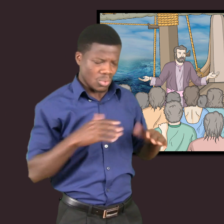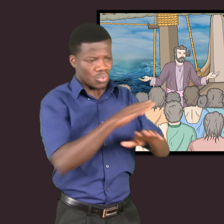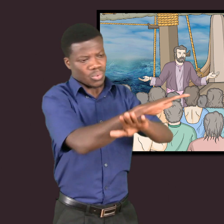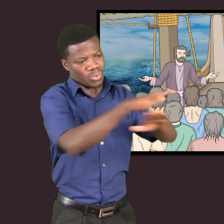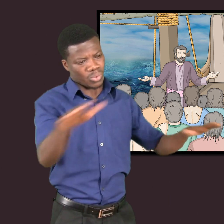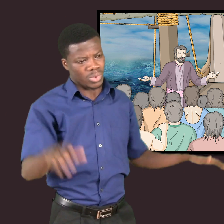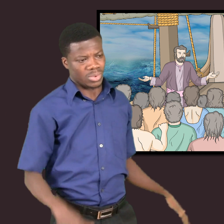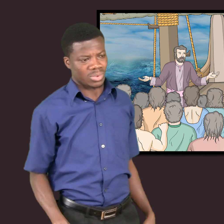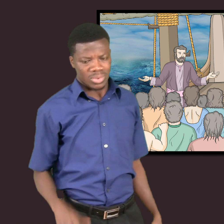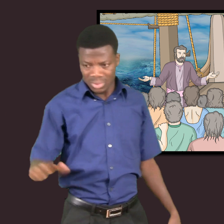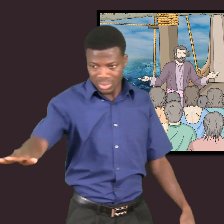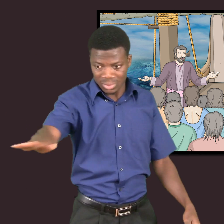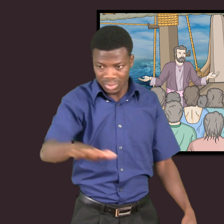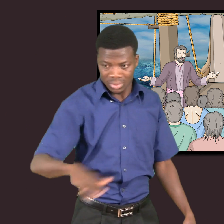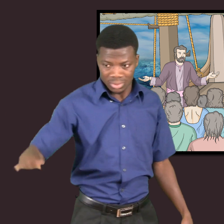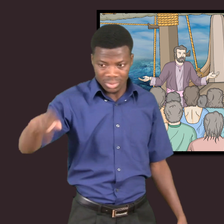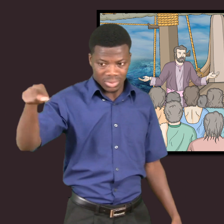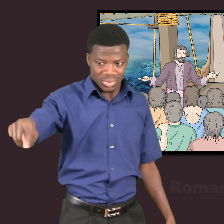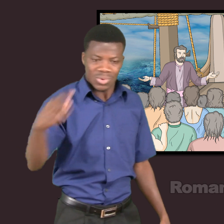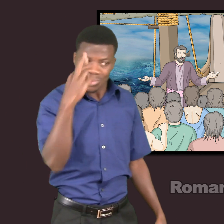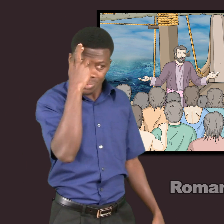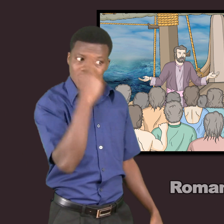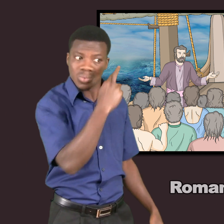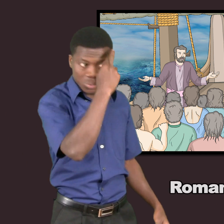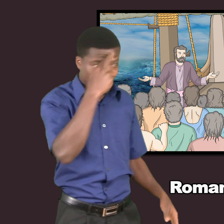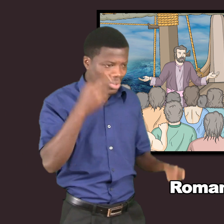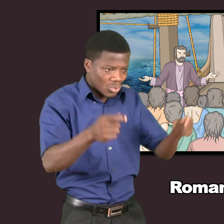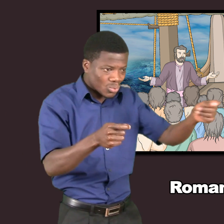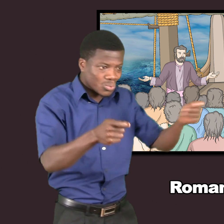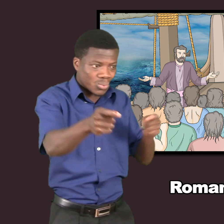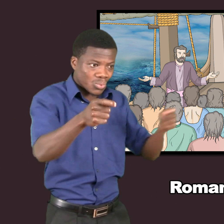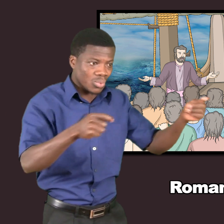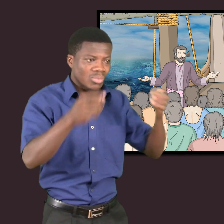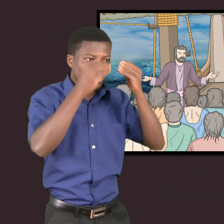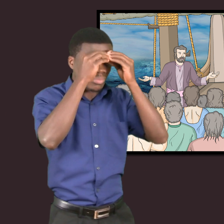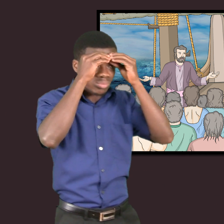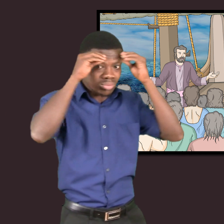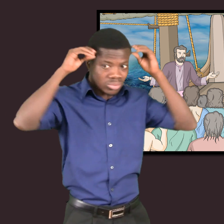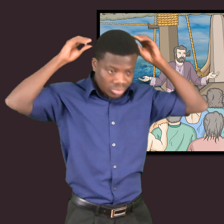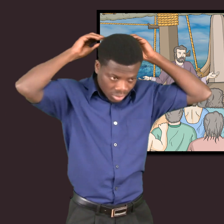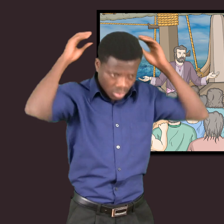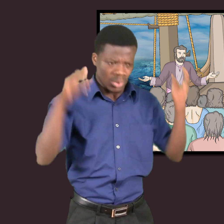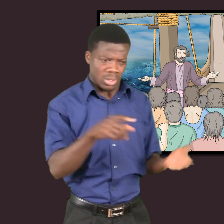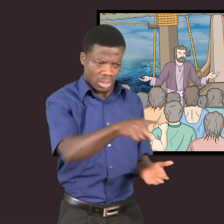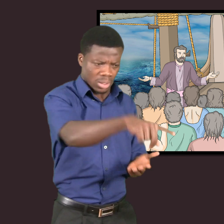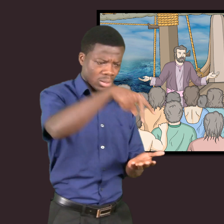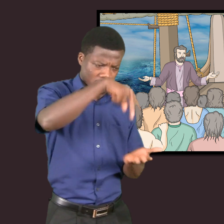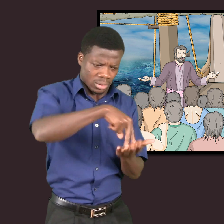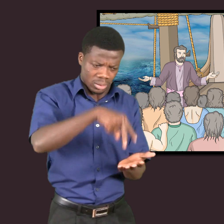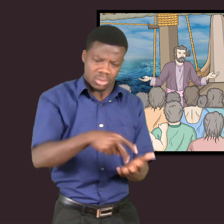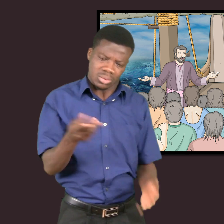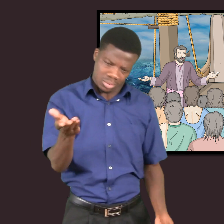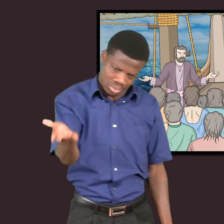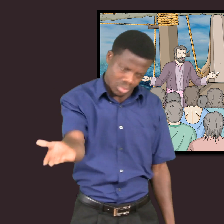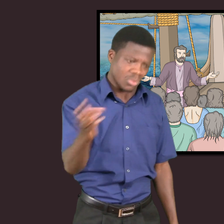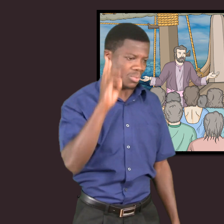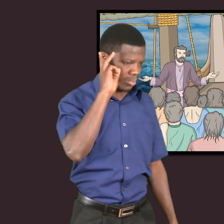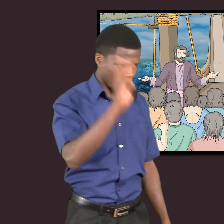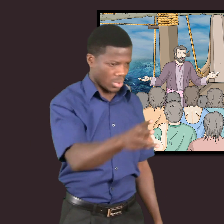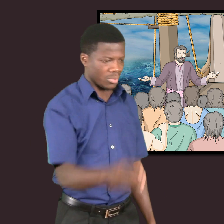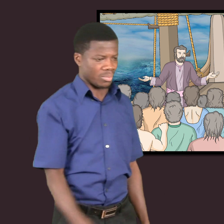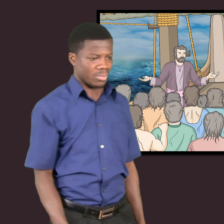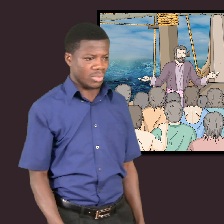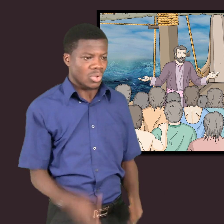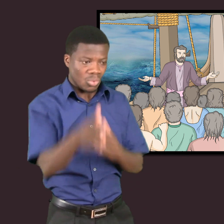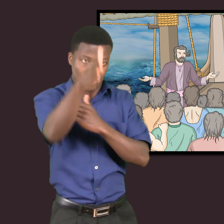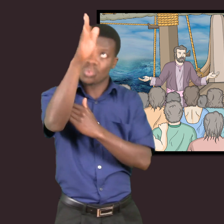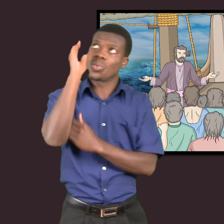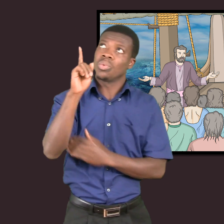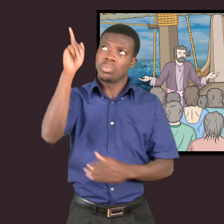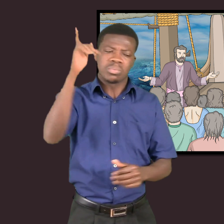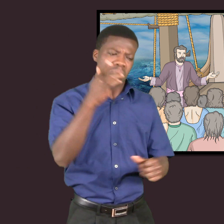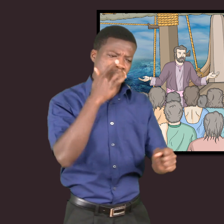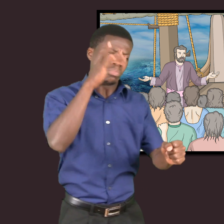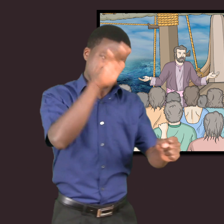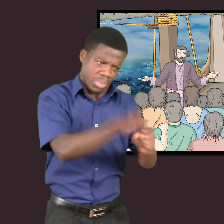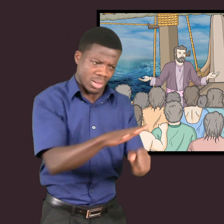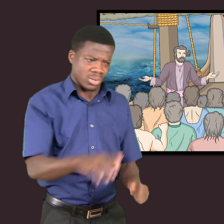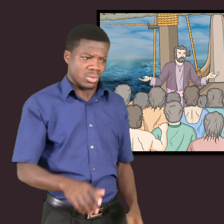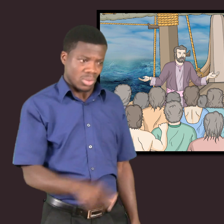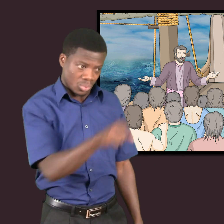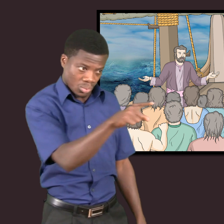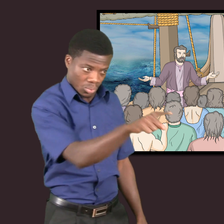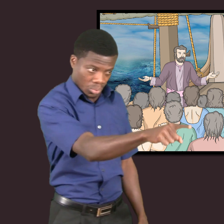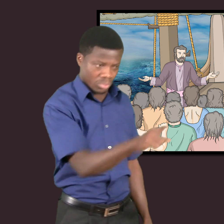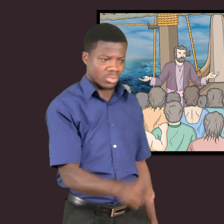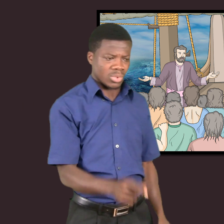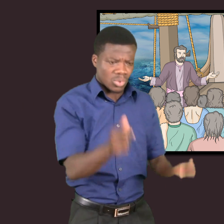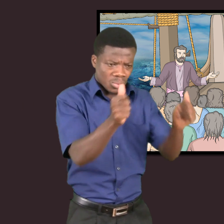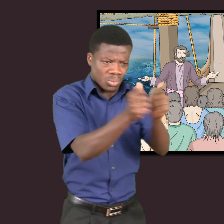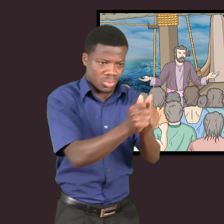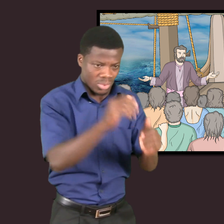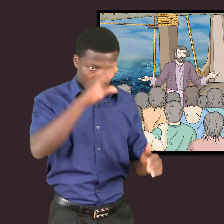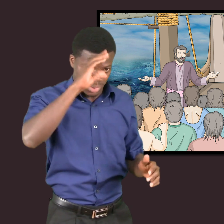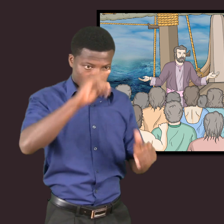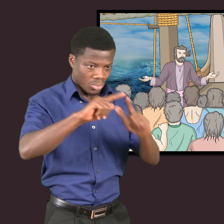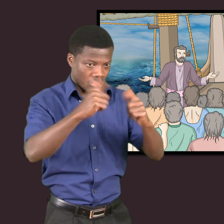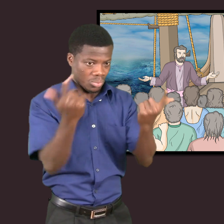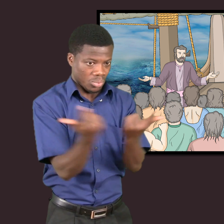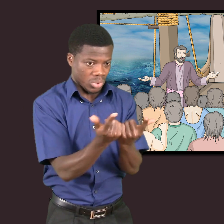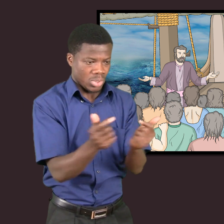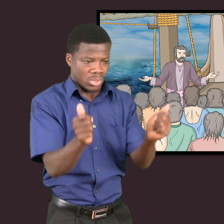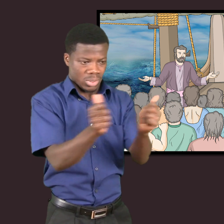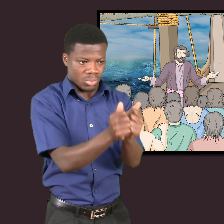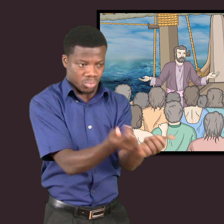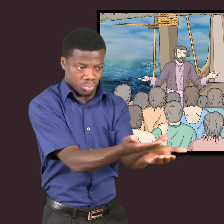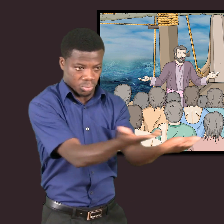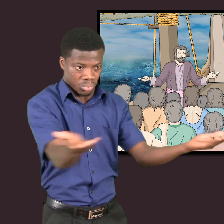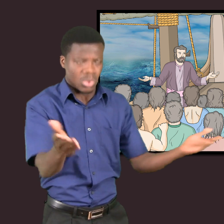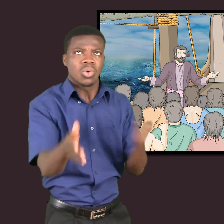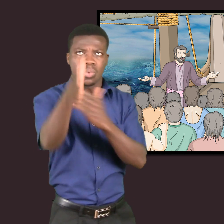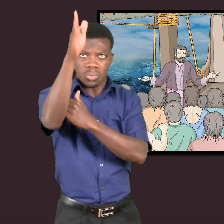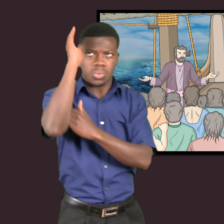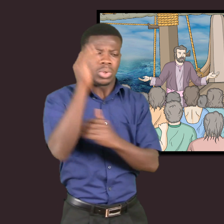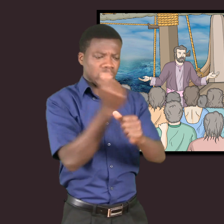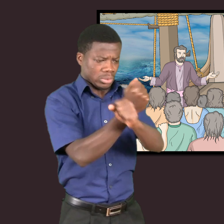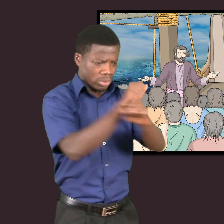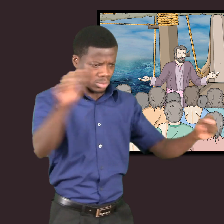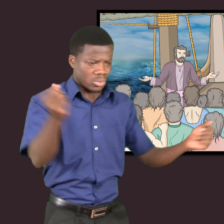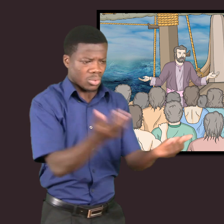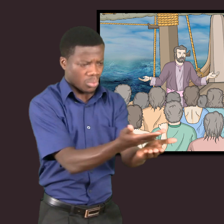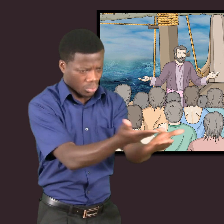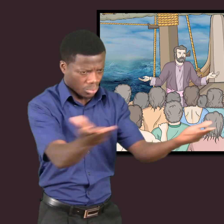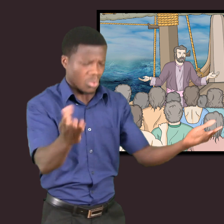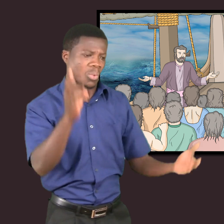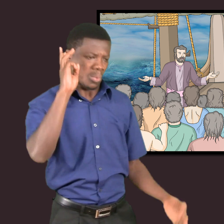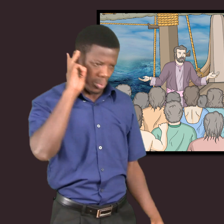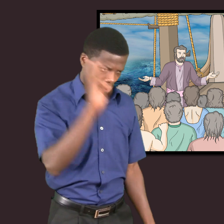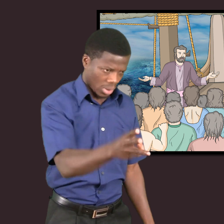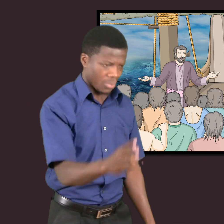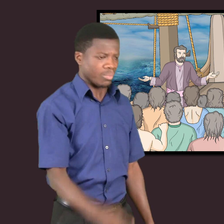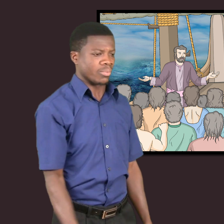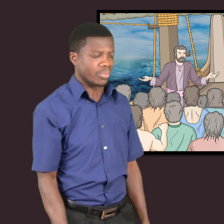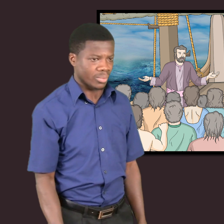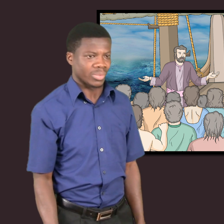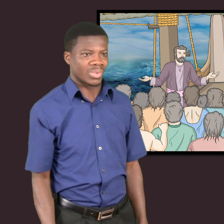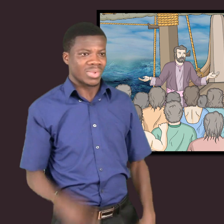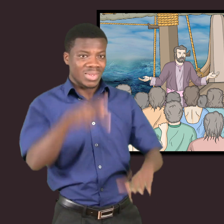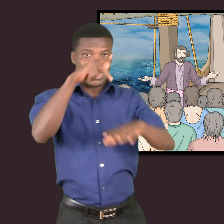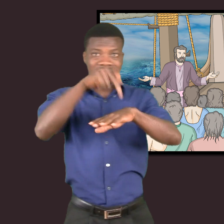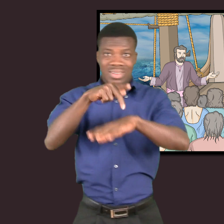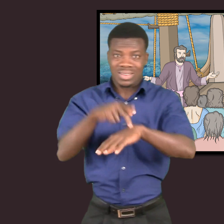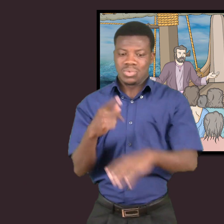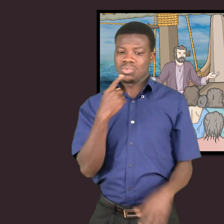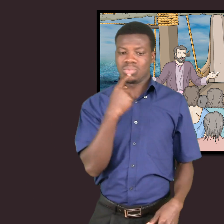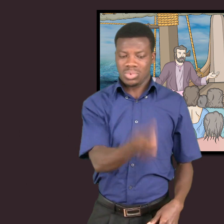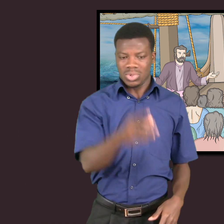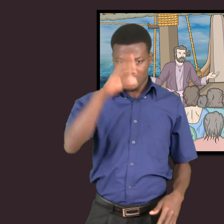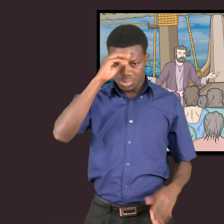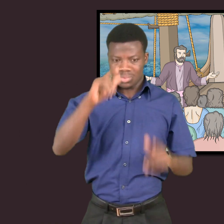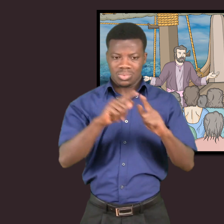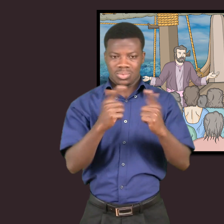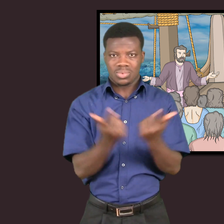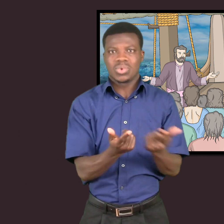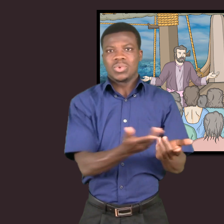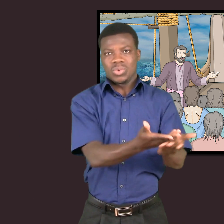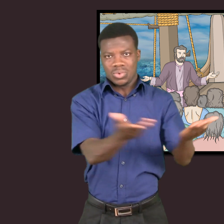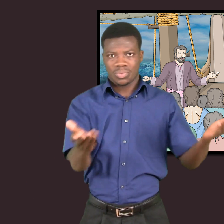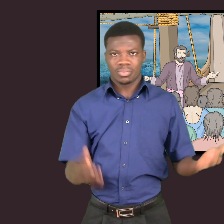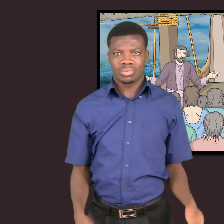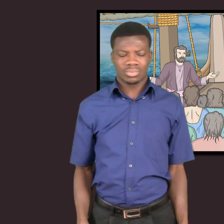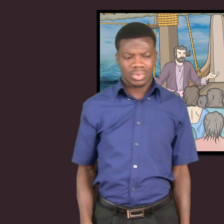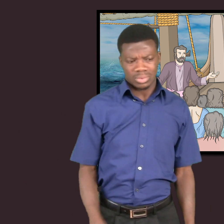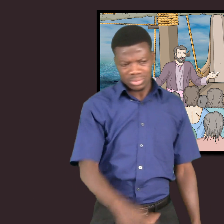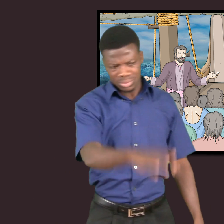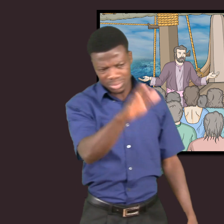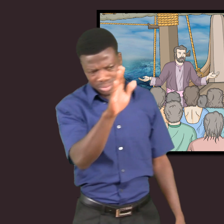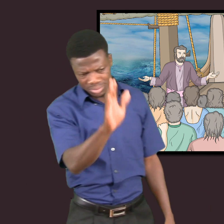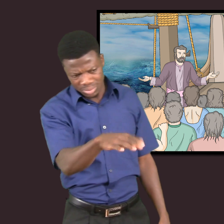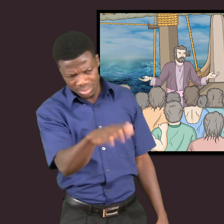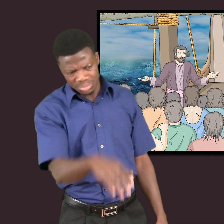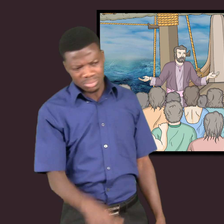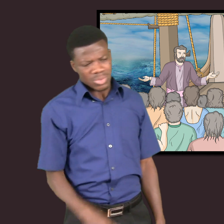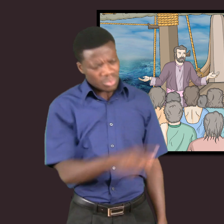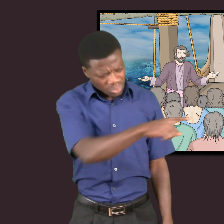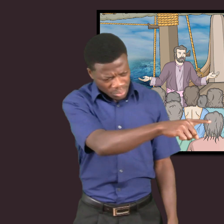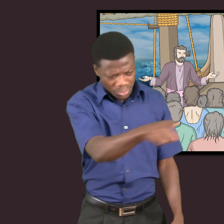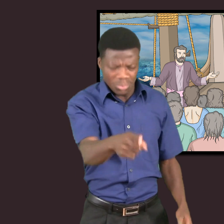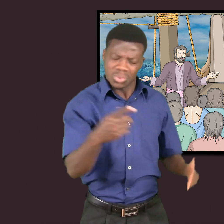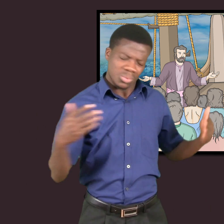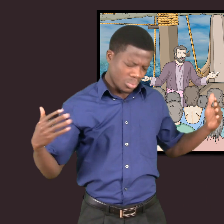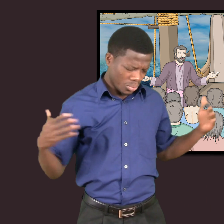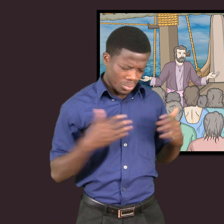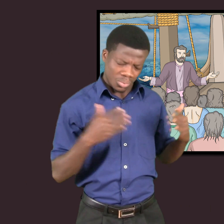you must stand before Caesar. And look, God has granted you the lives of all who sail with you.’